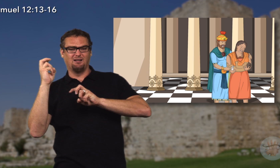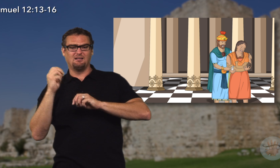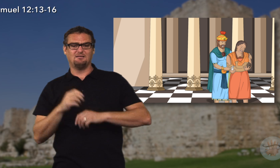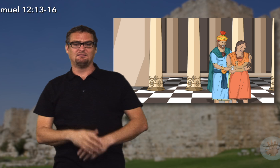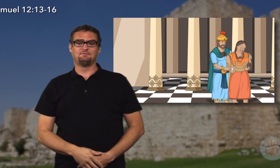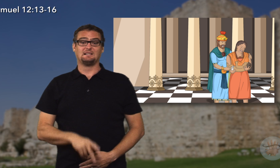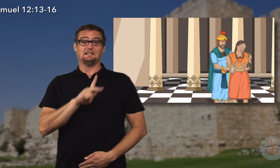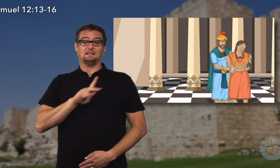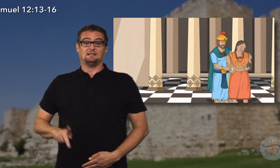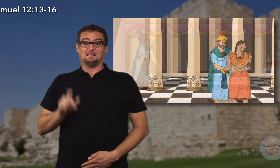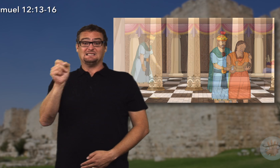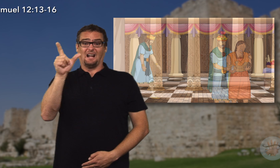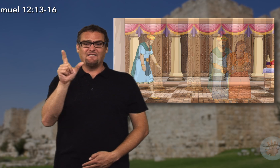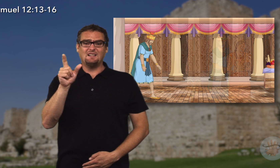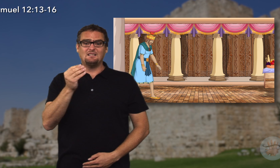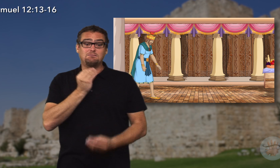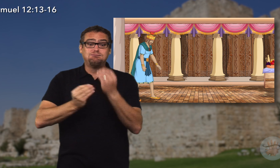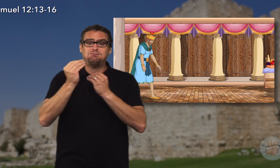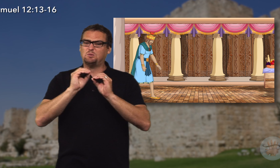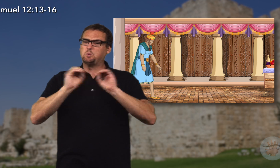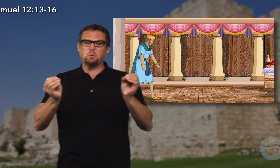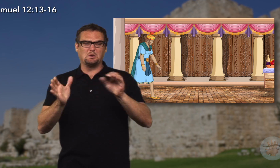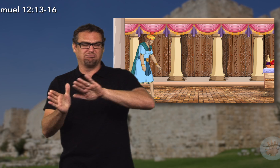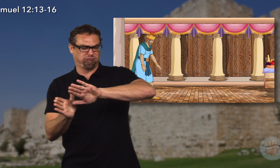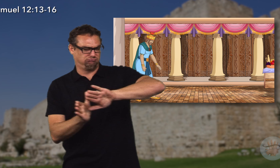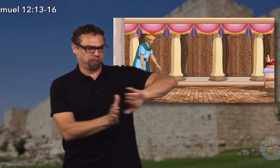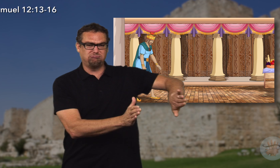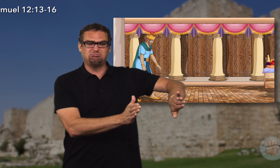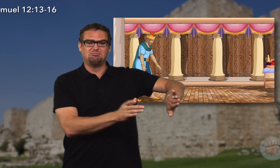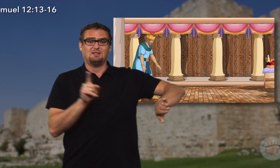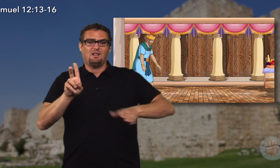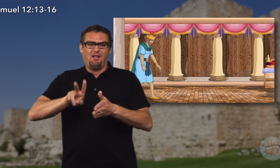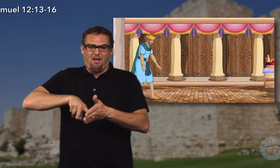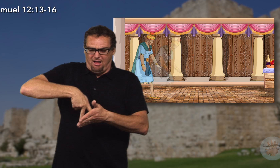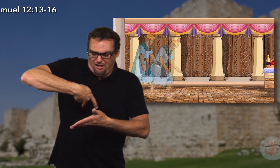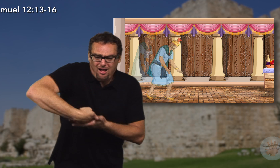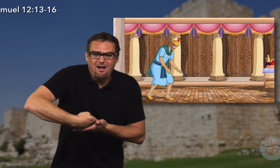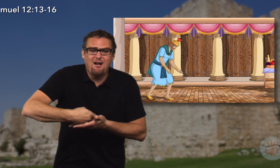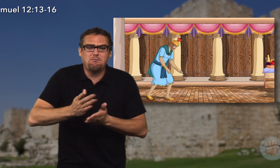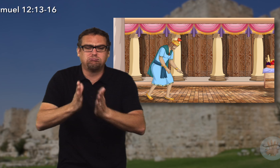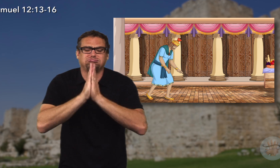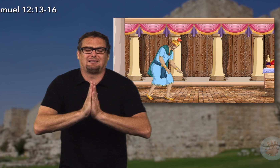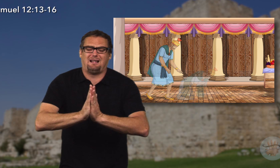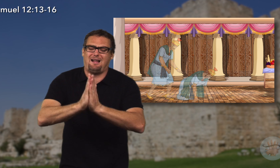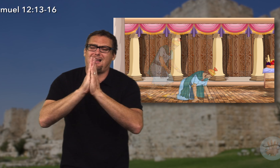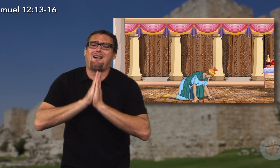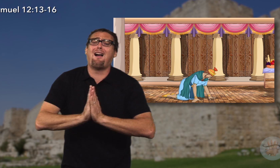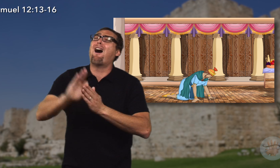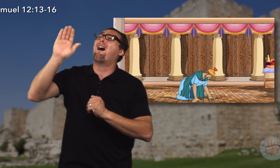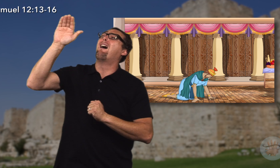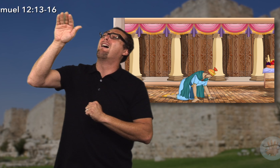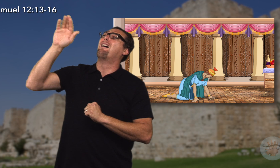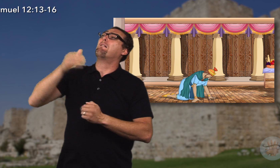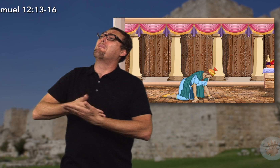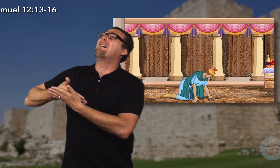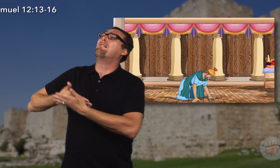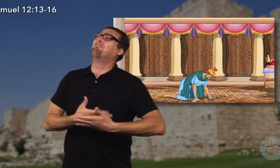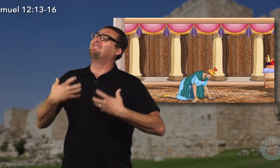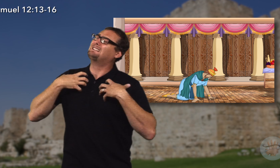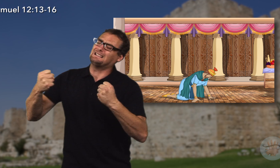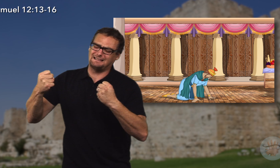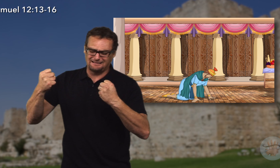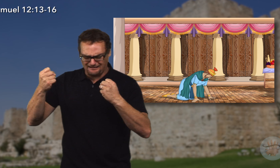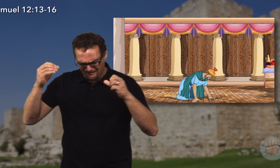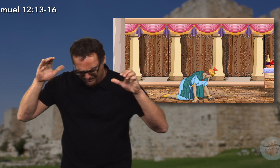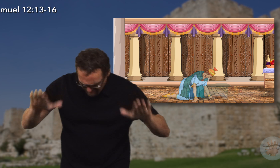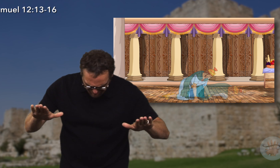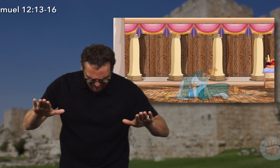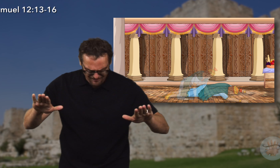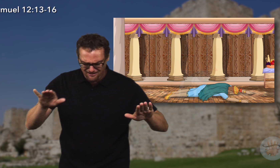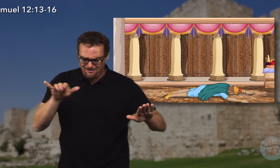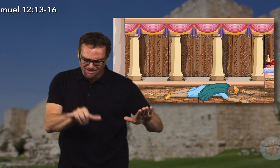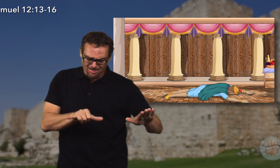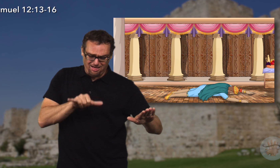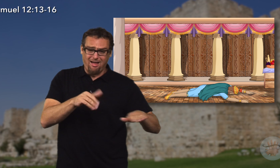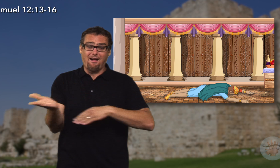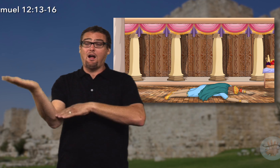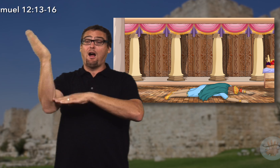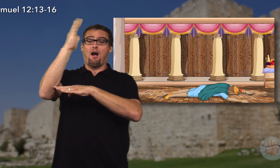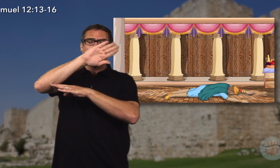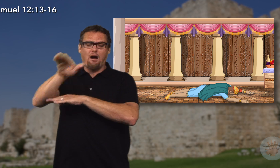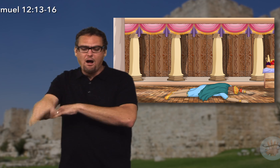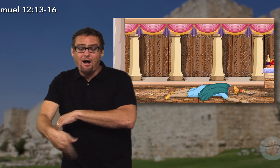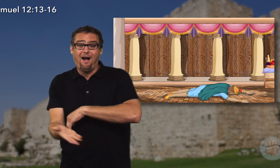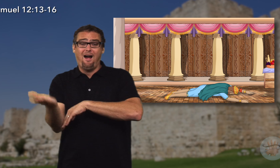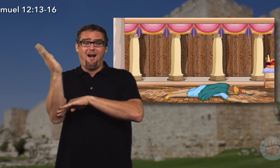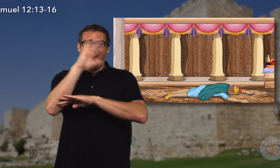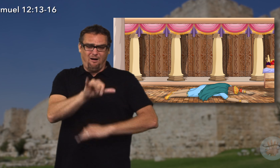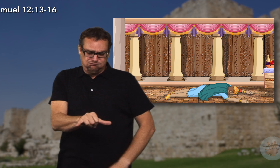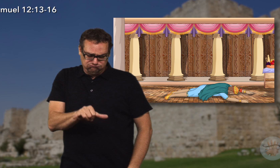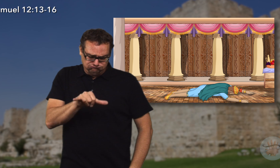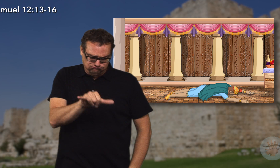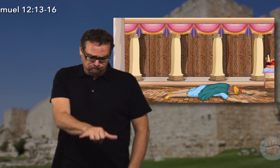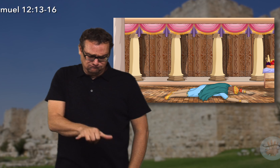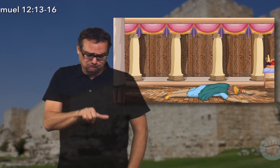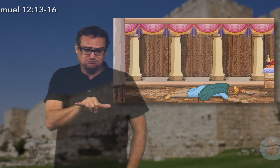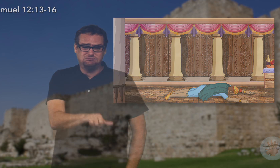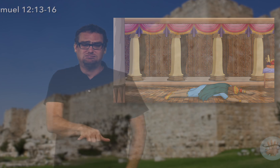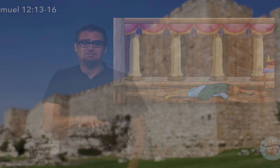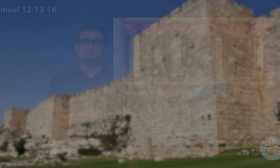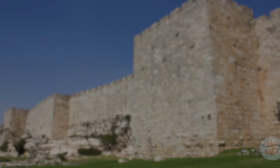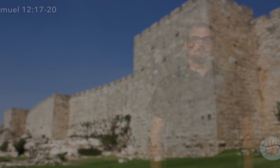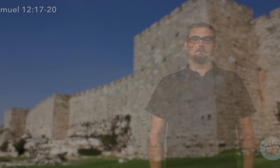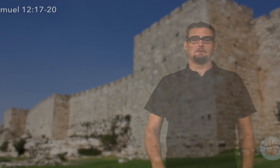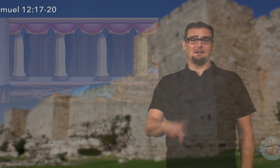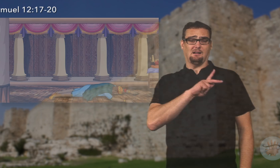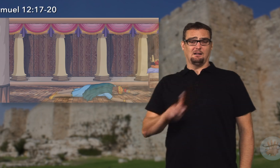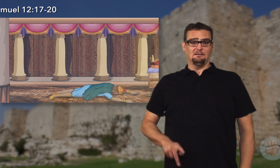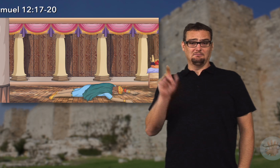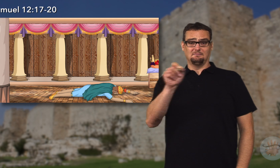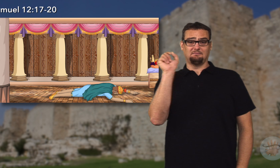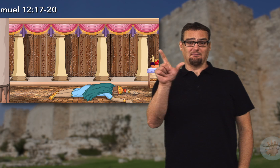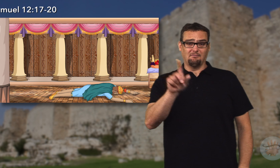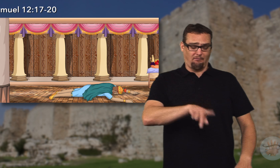David pleaded with God for the boy. He fasted and went into his house and spent the night lying in sackcloth on the ground.